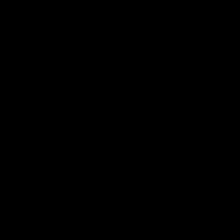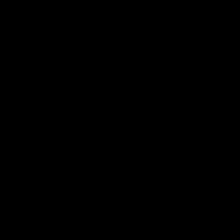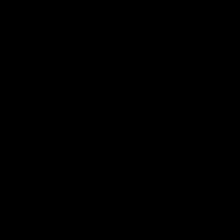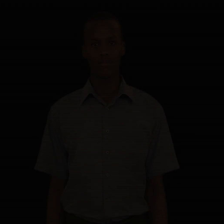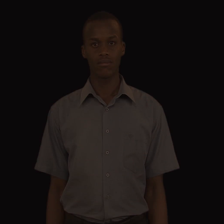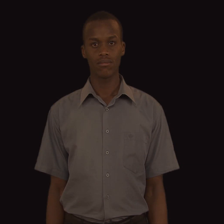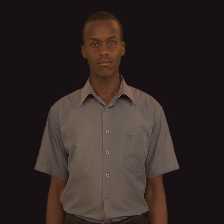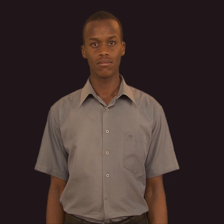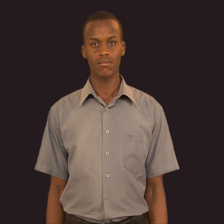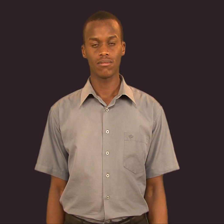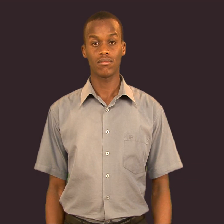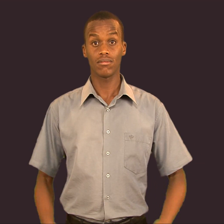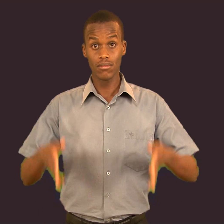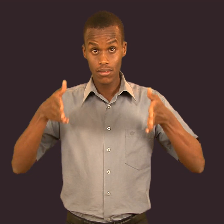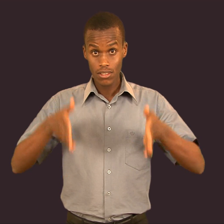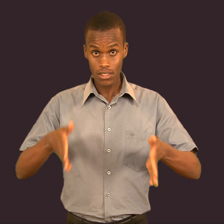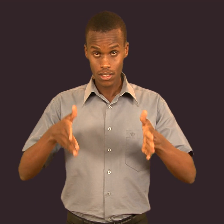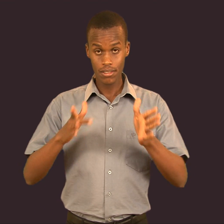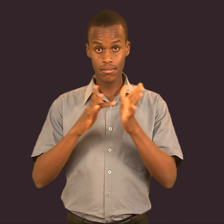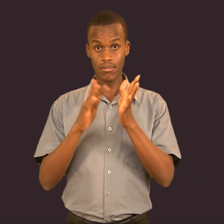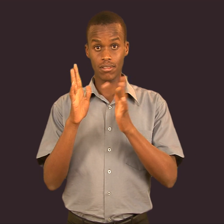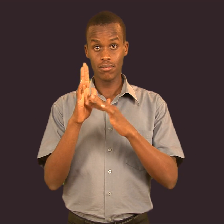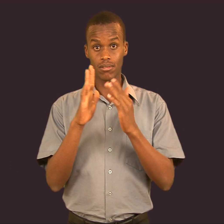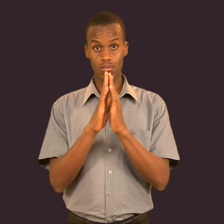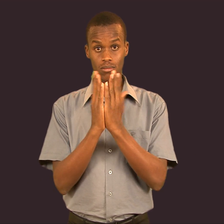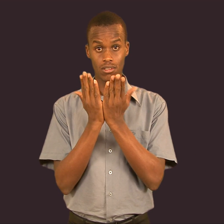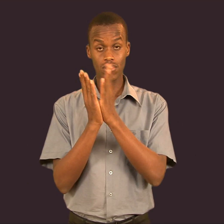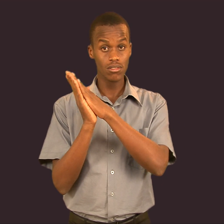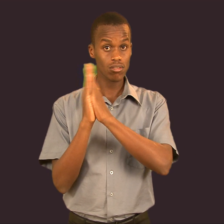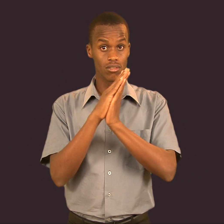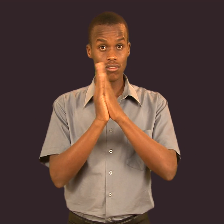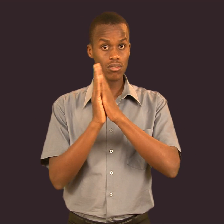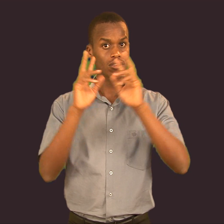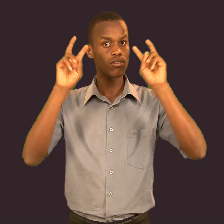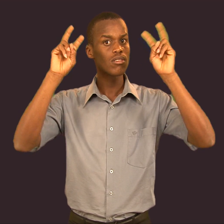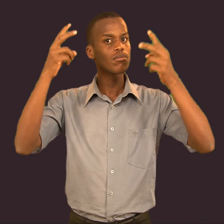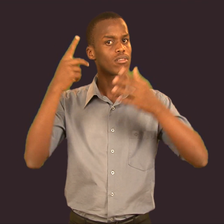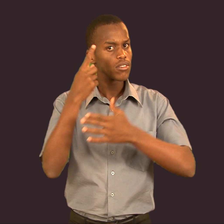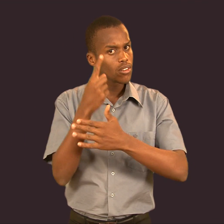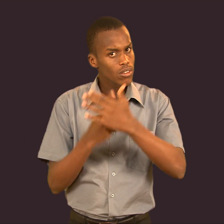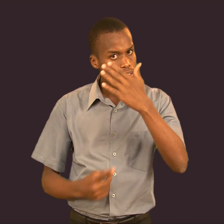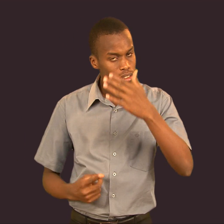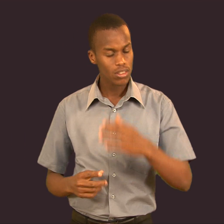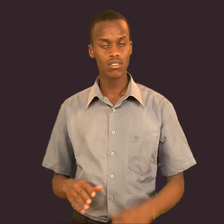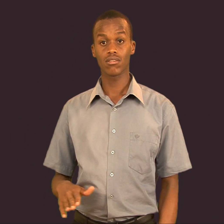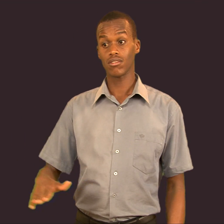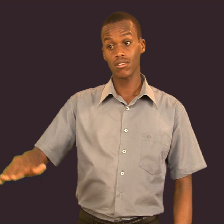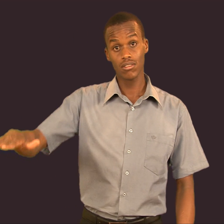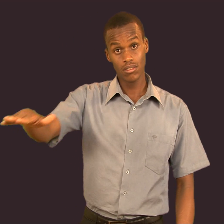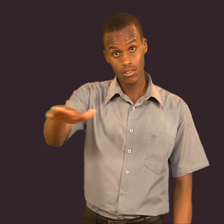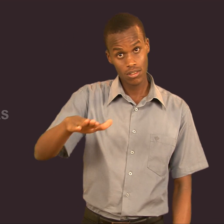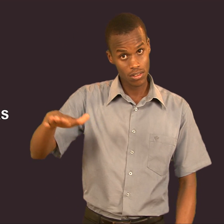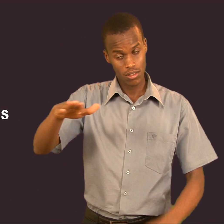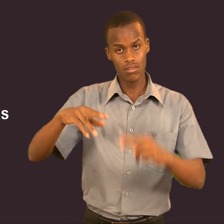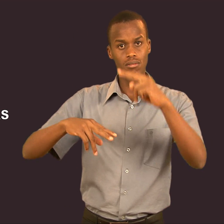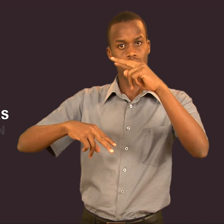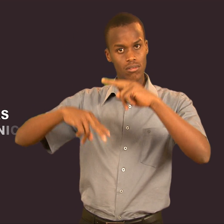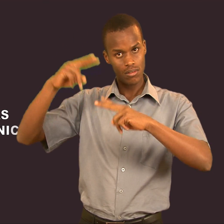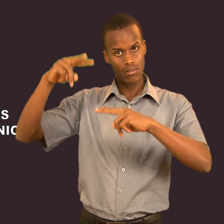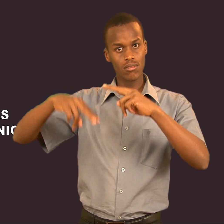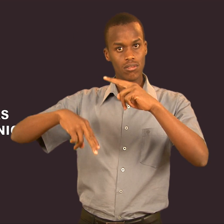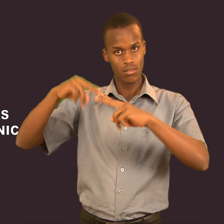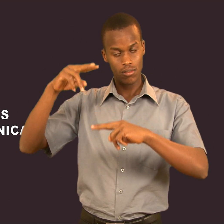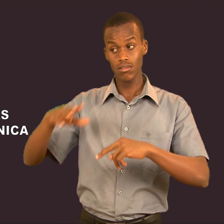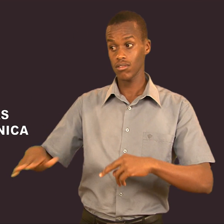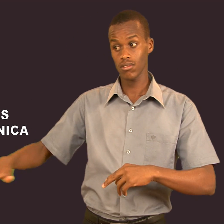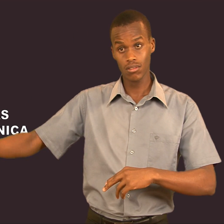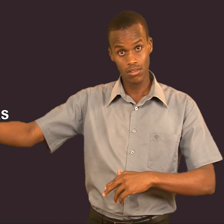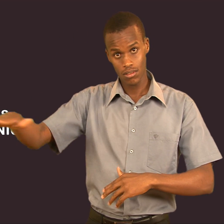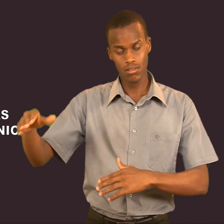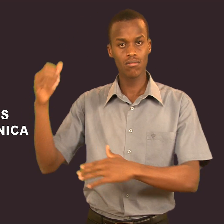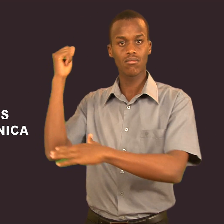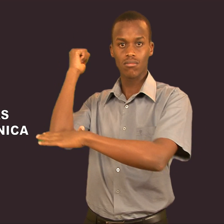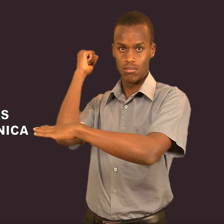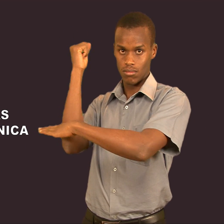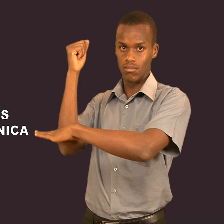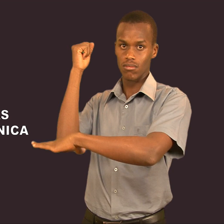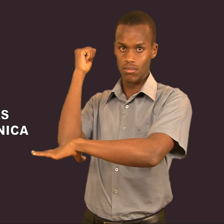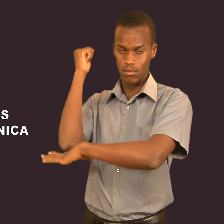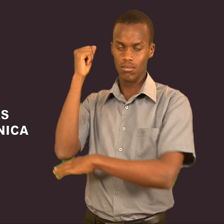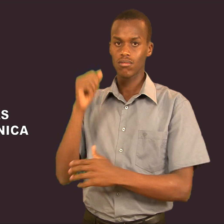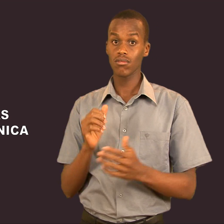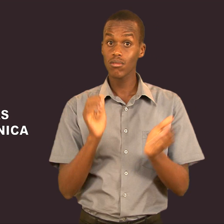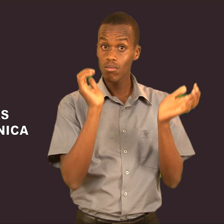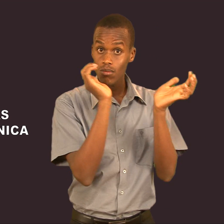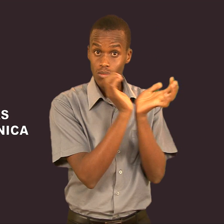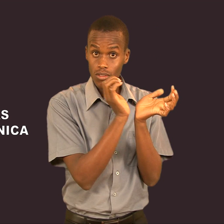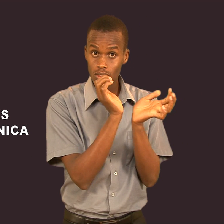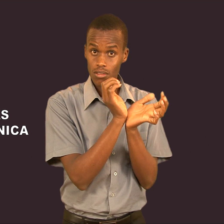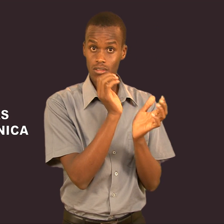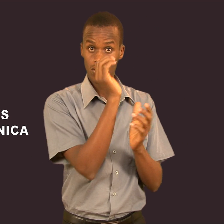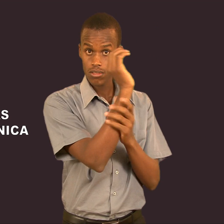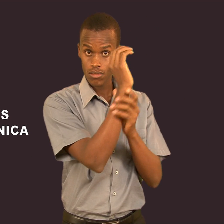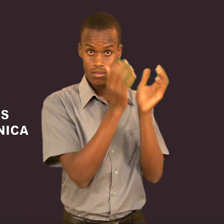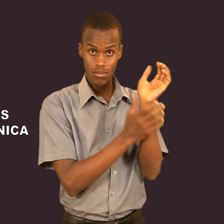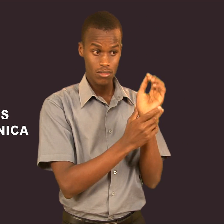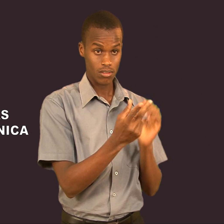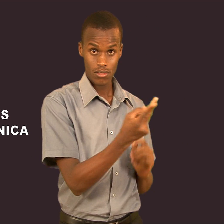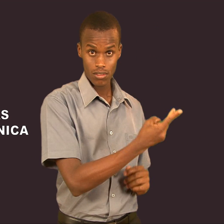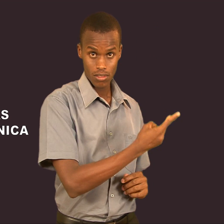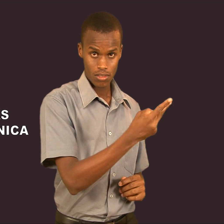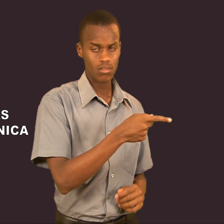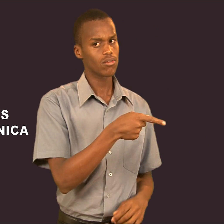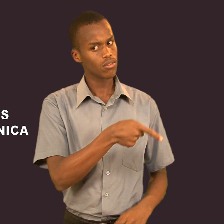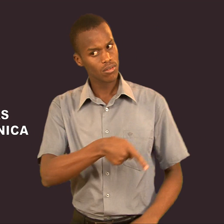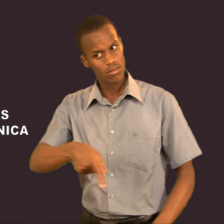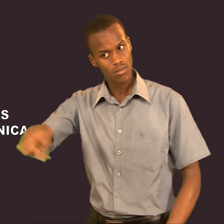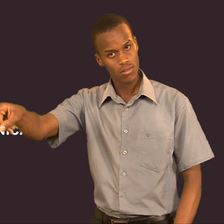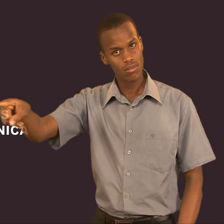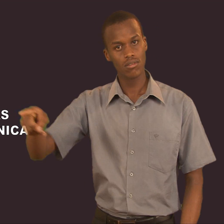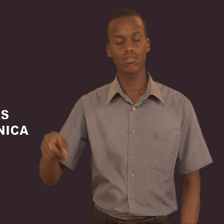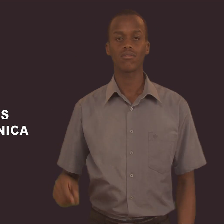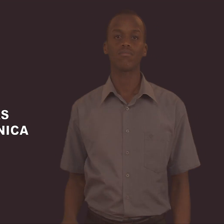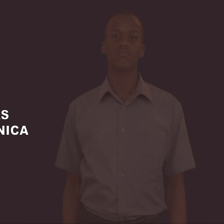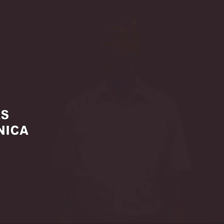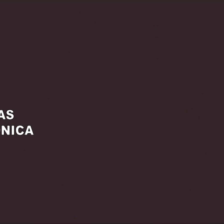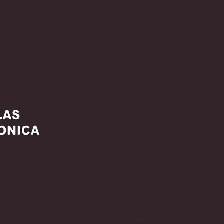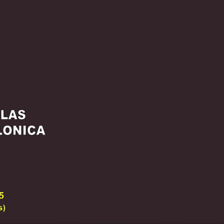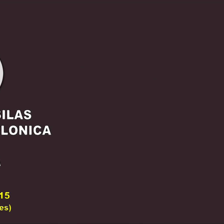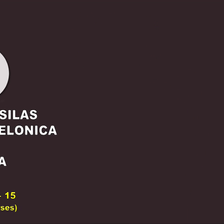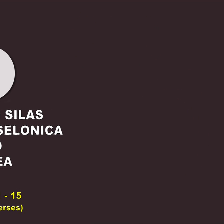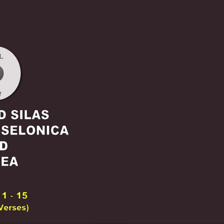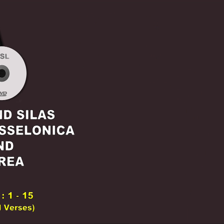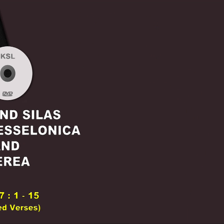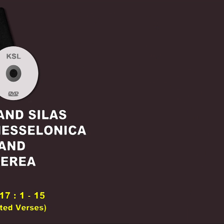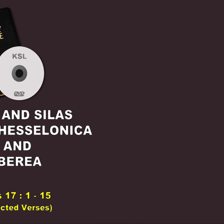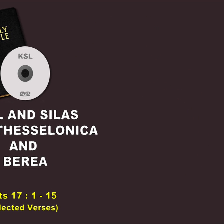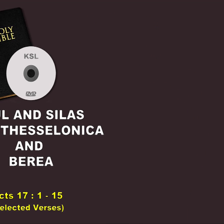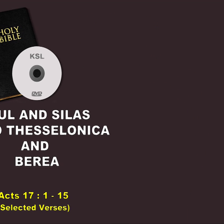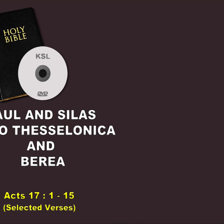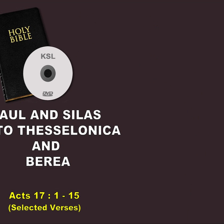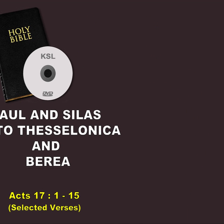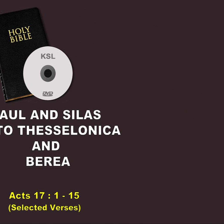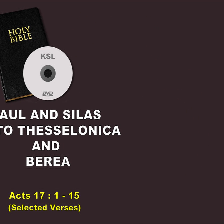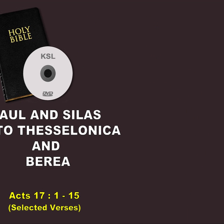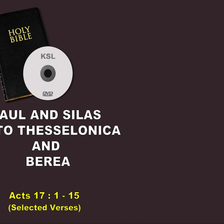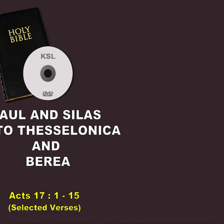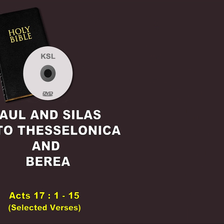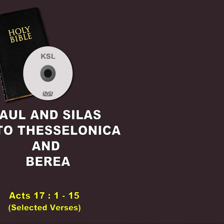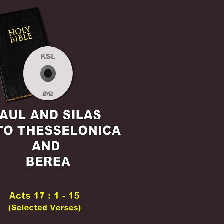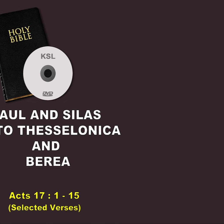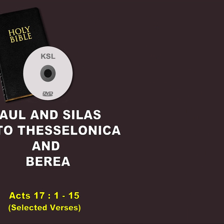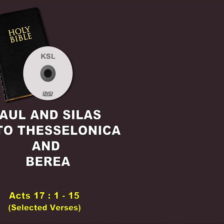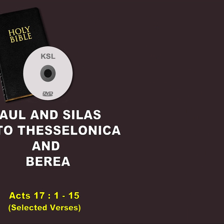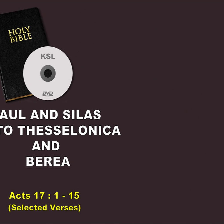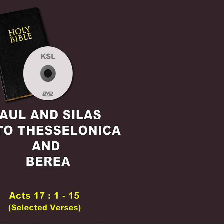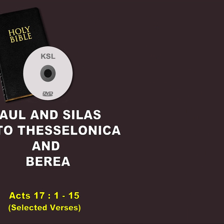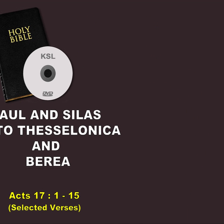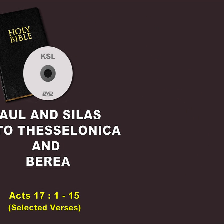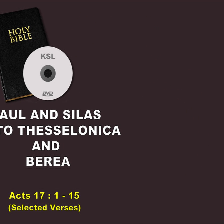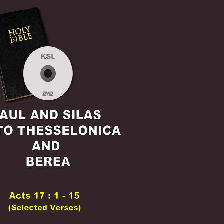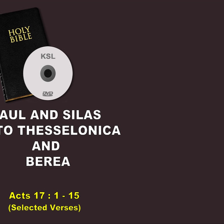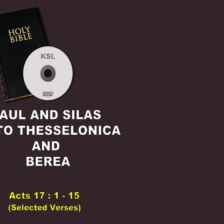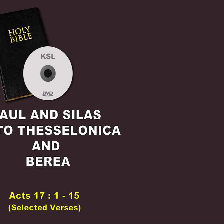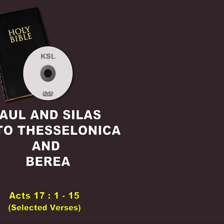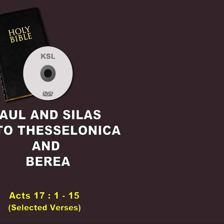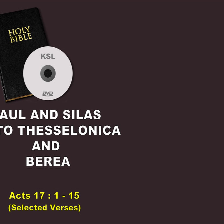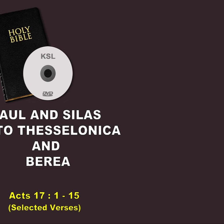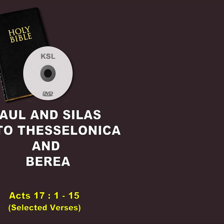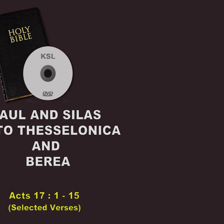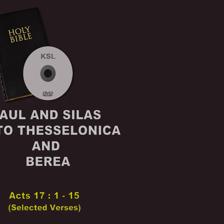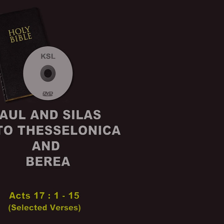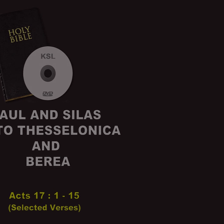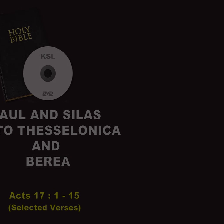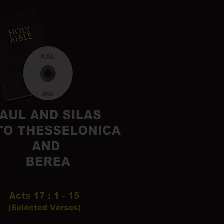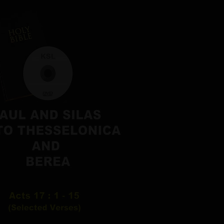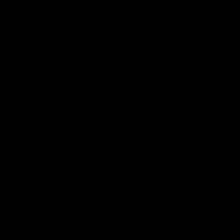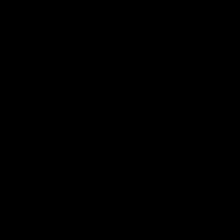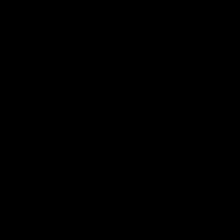Paul and Silas go to Thessalonica and Berea